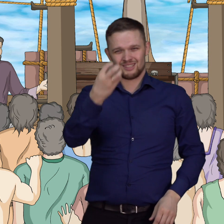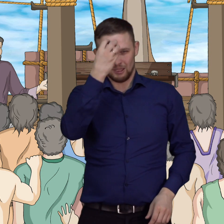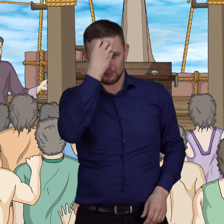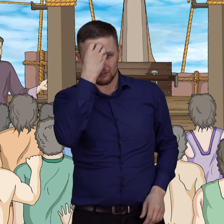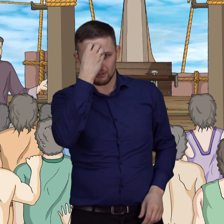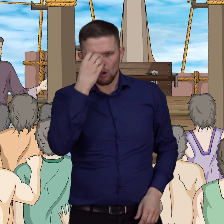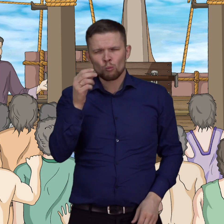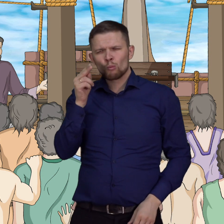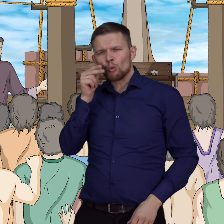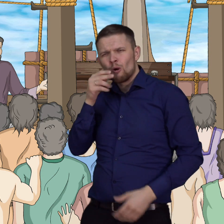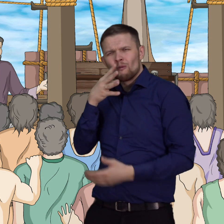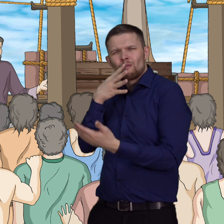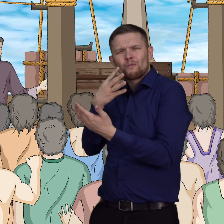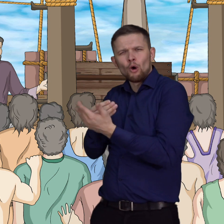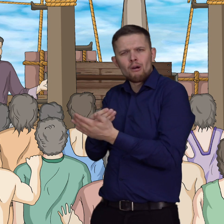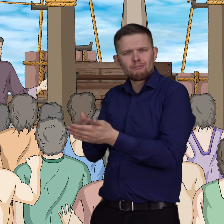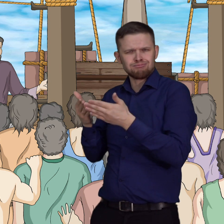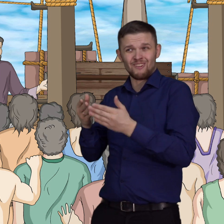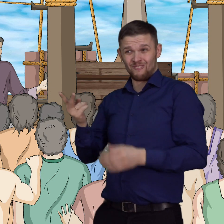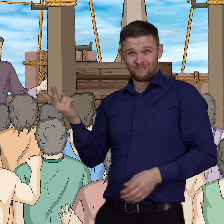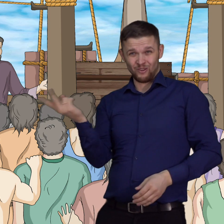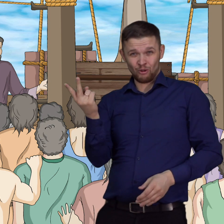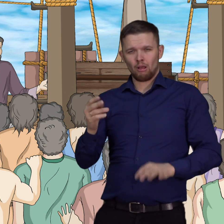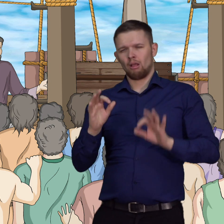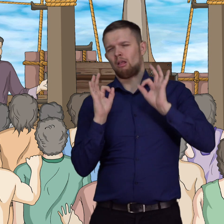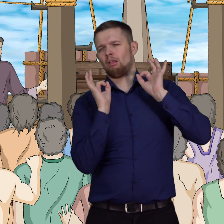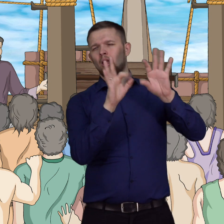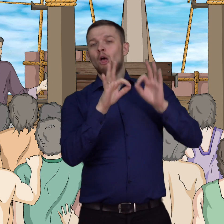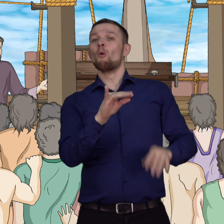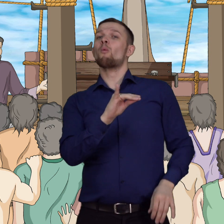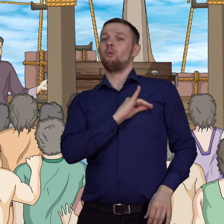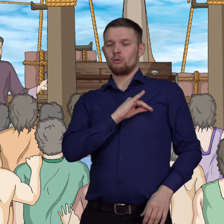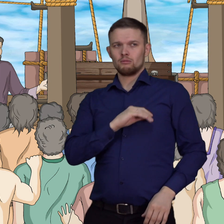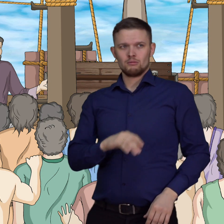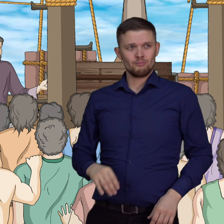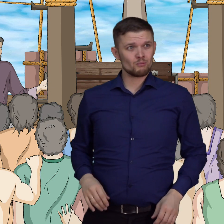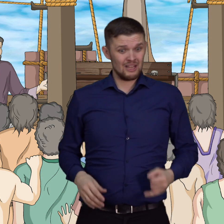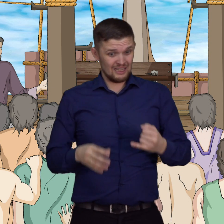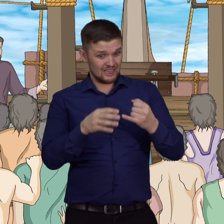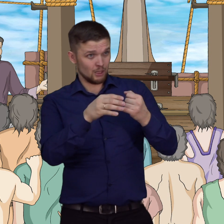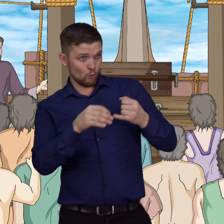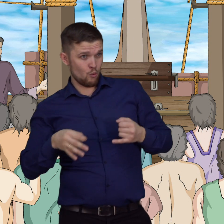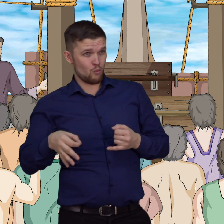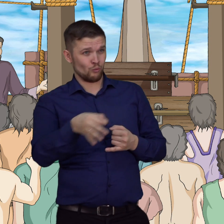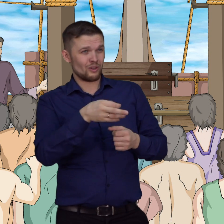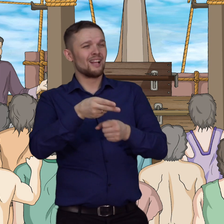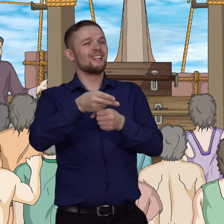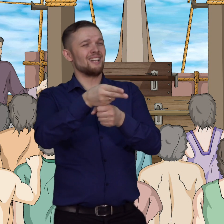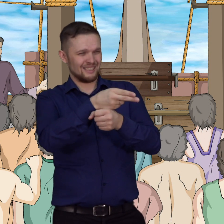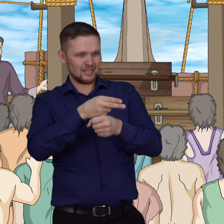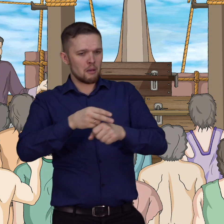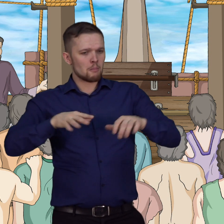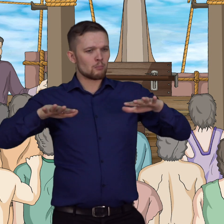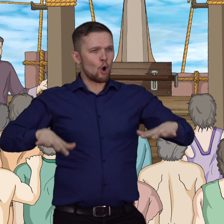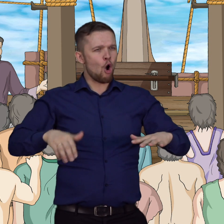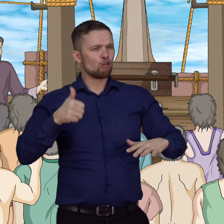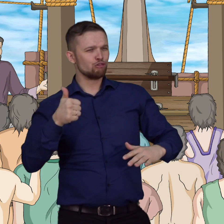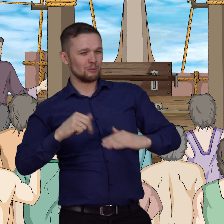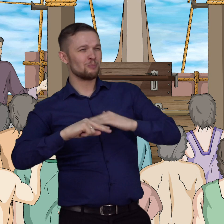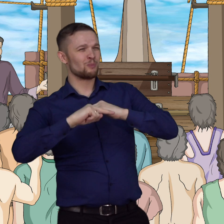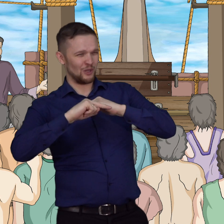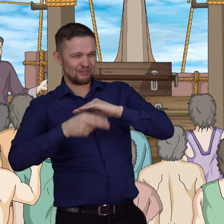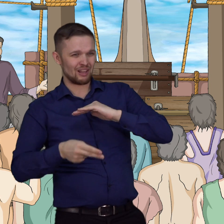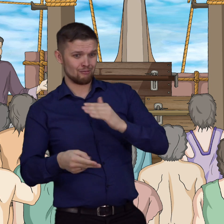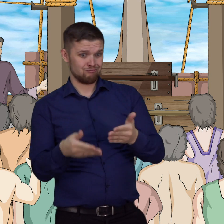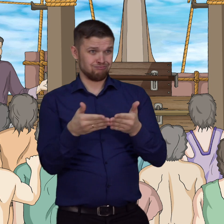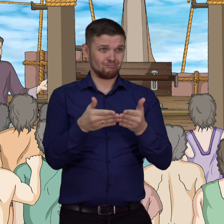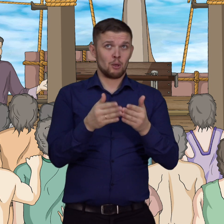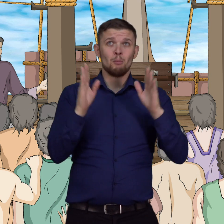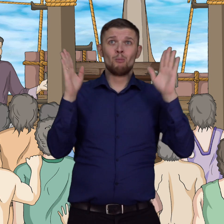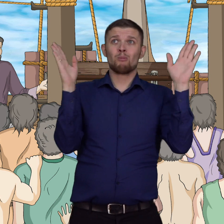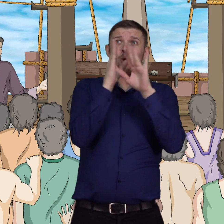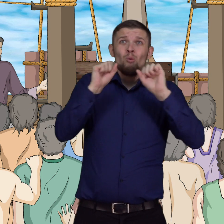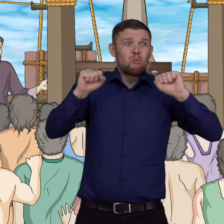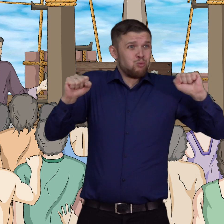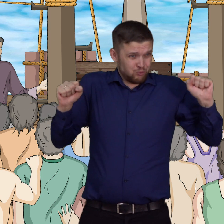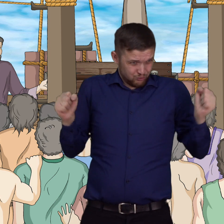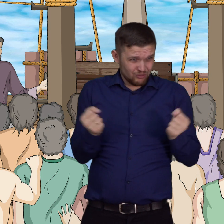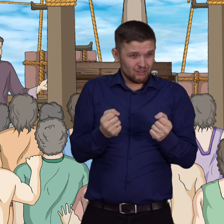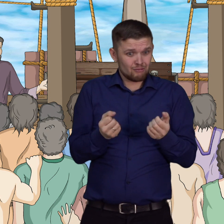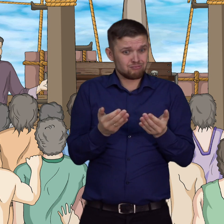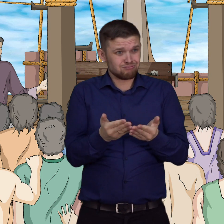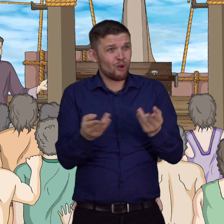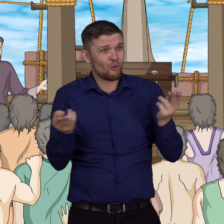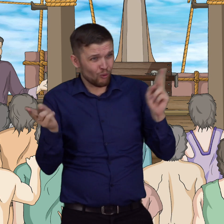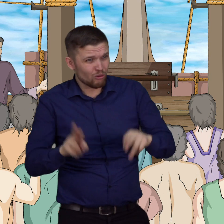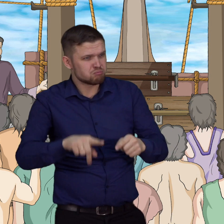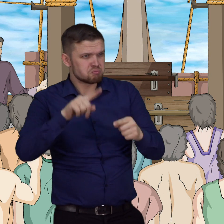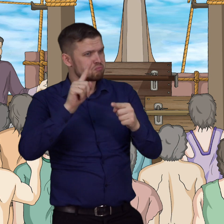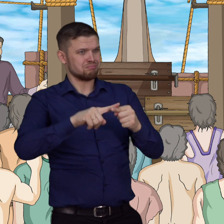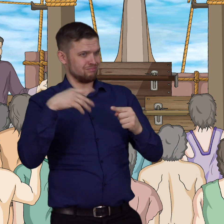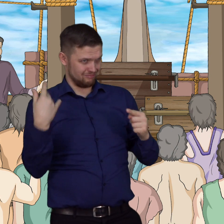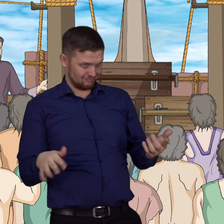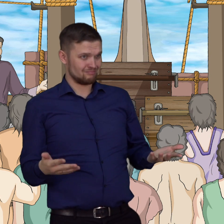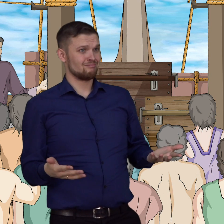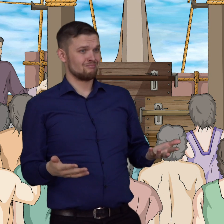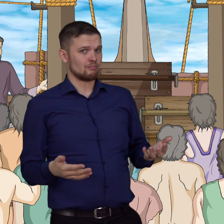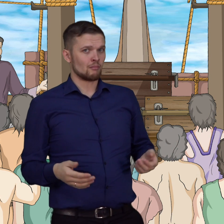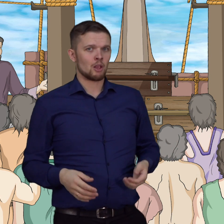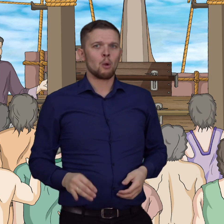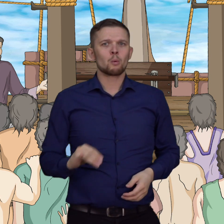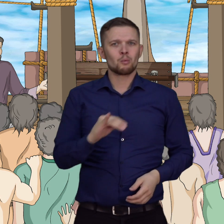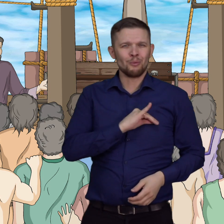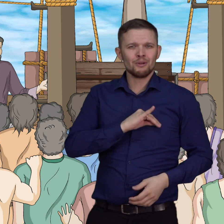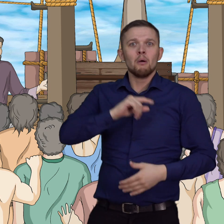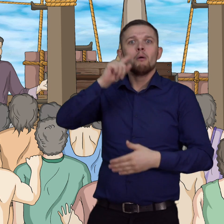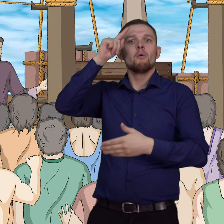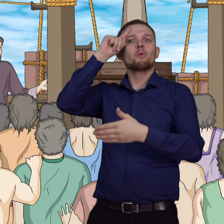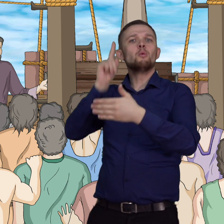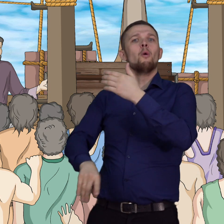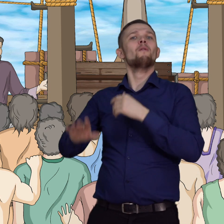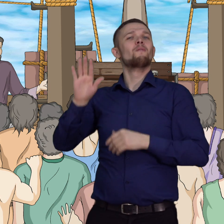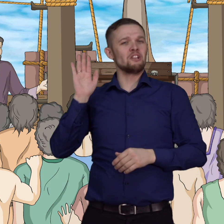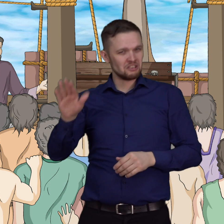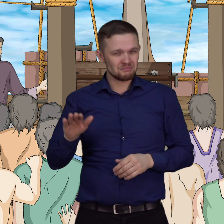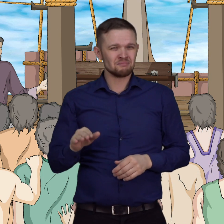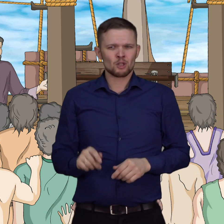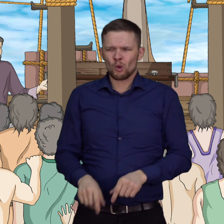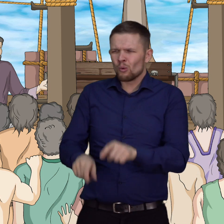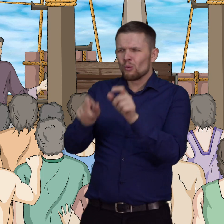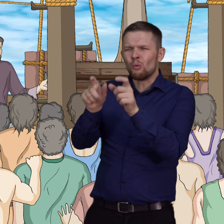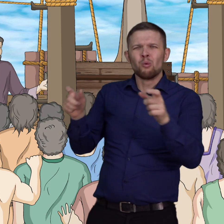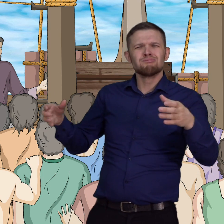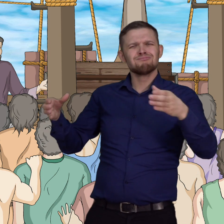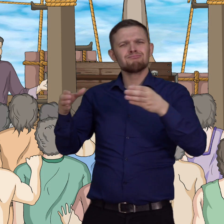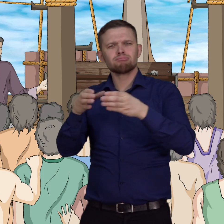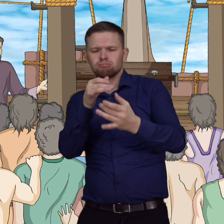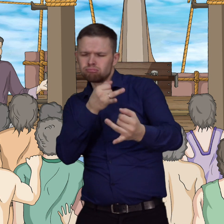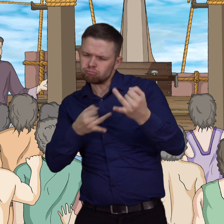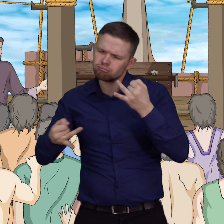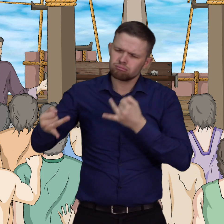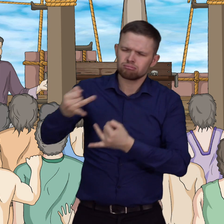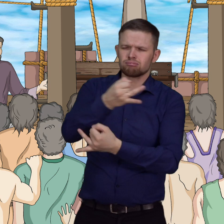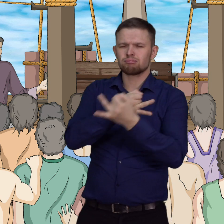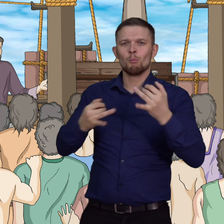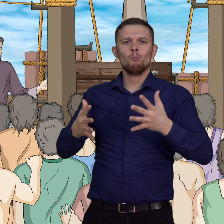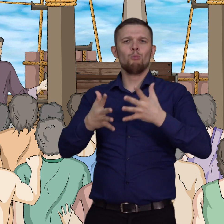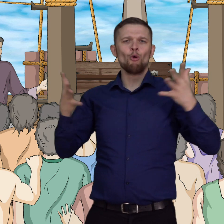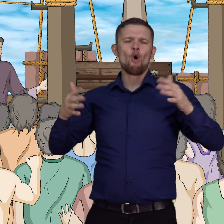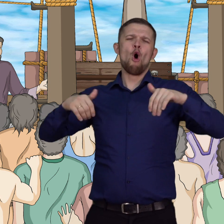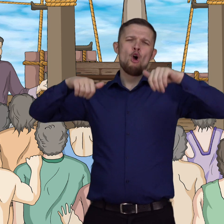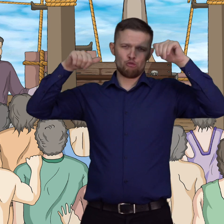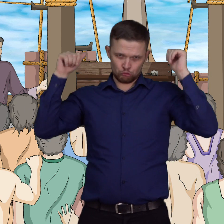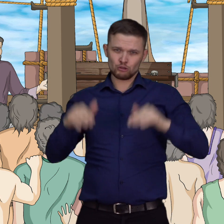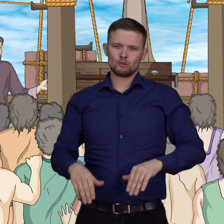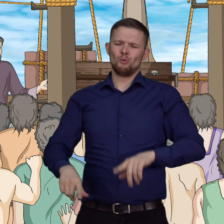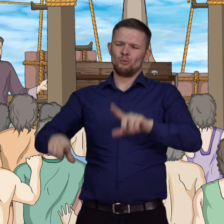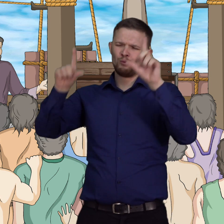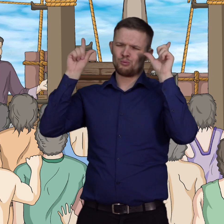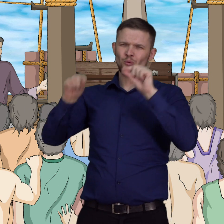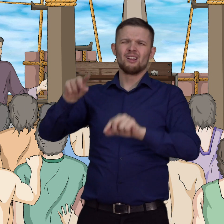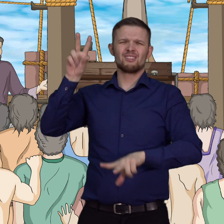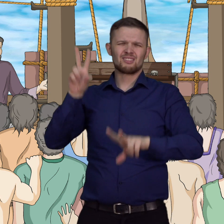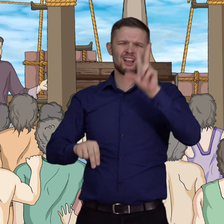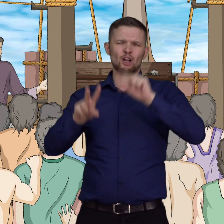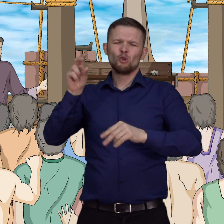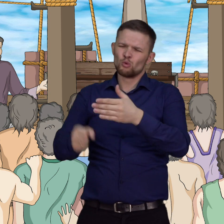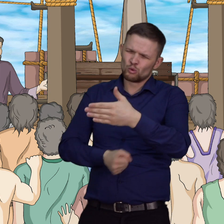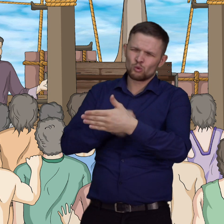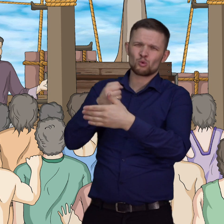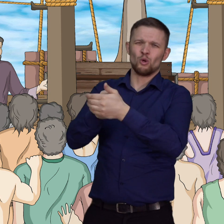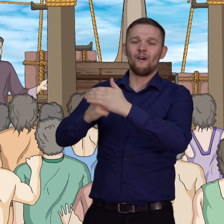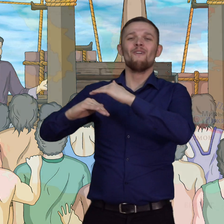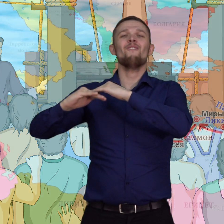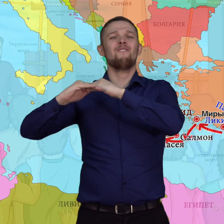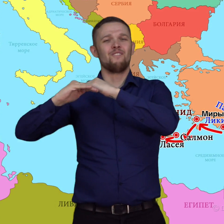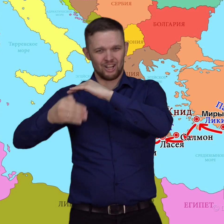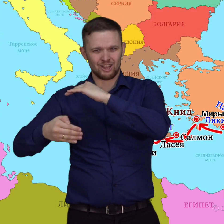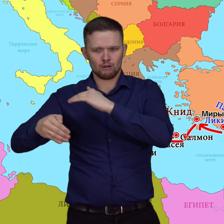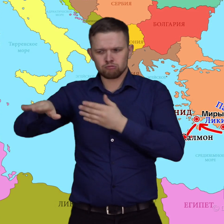But contrary to Paul’s advice, the centurion was persuaded by the pilot and by the owner of the ship.